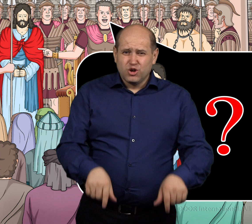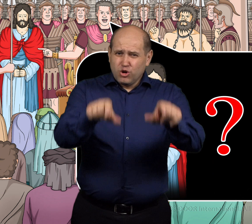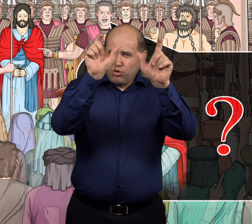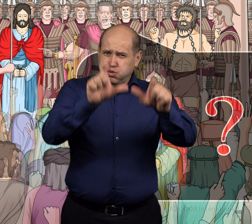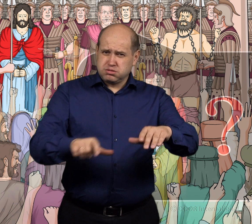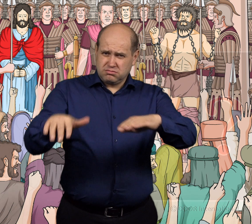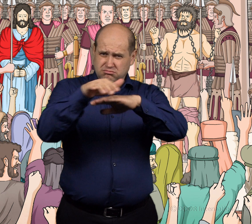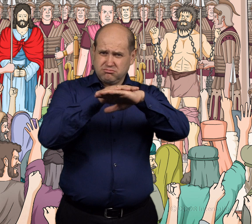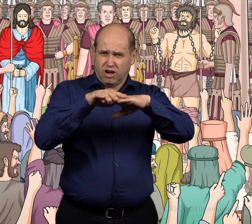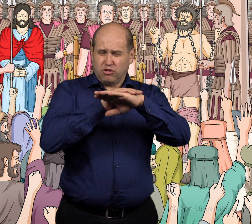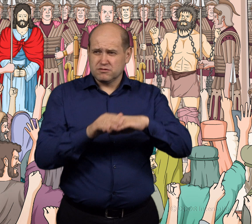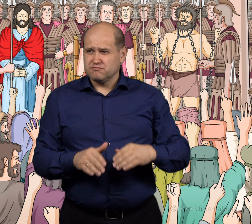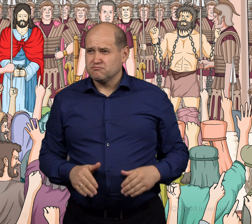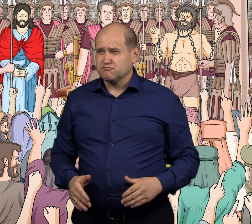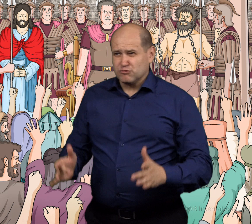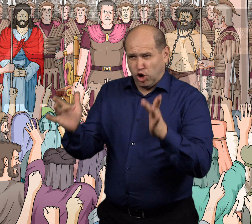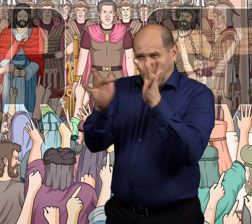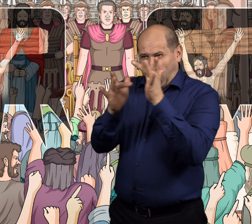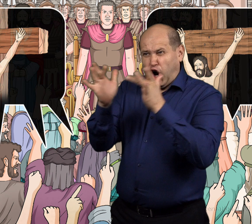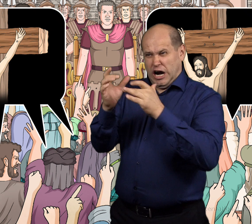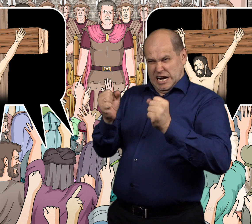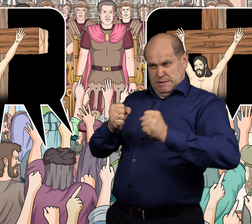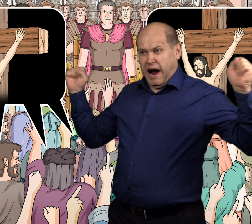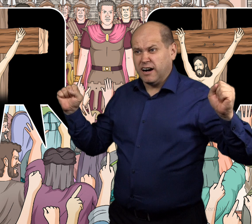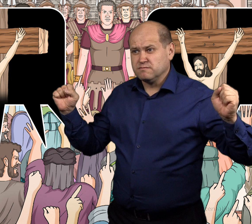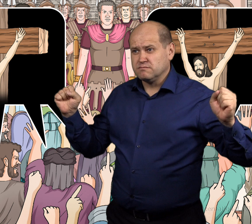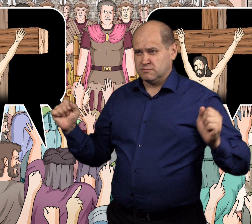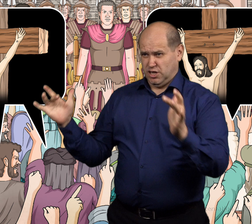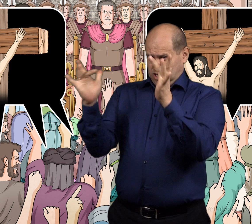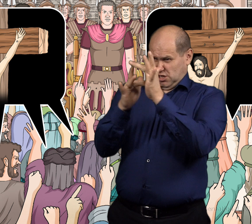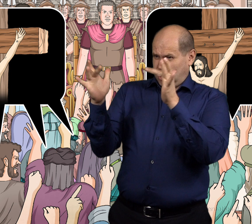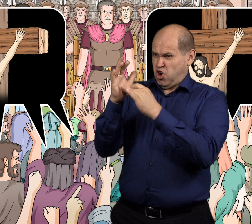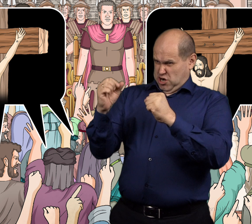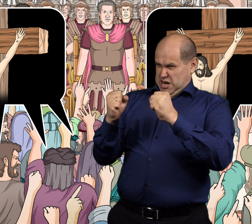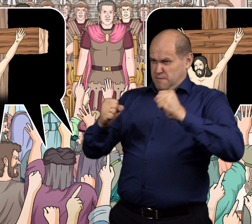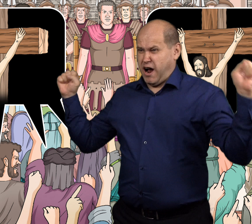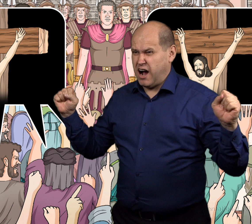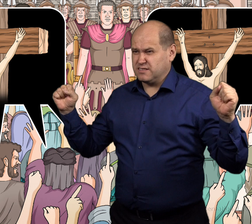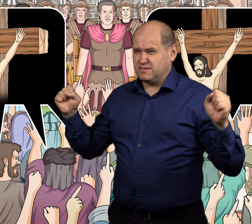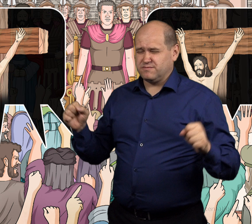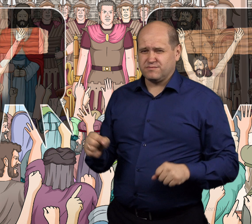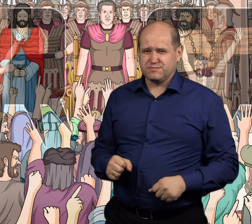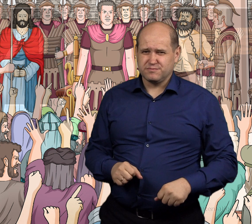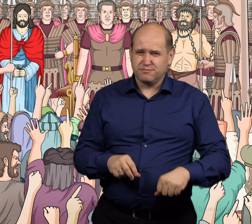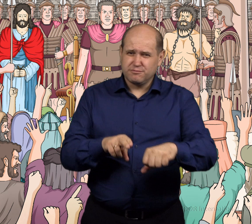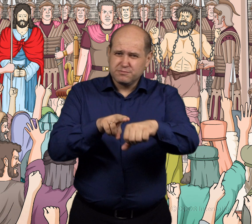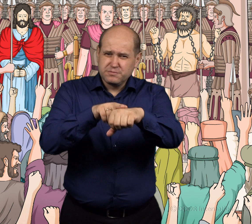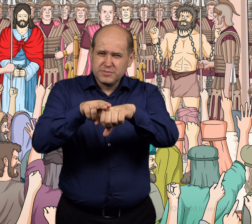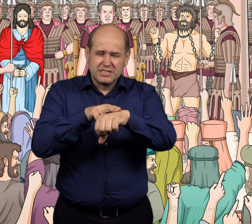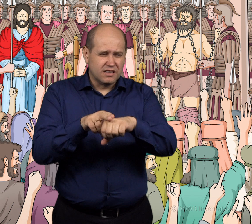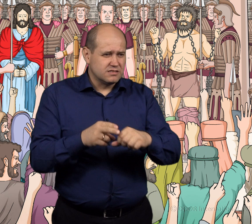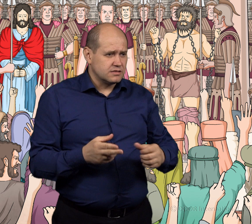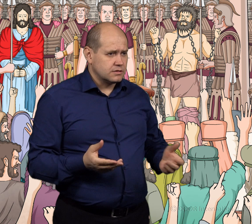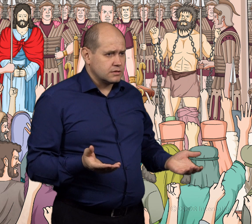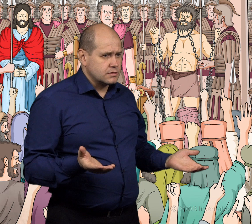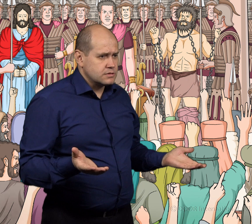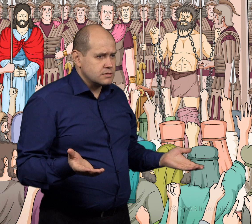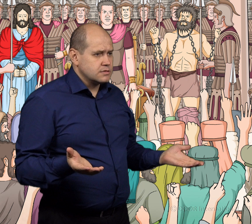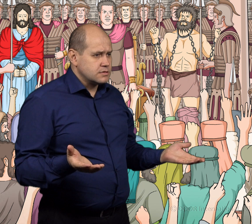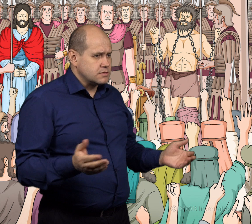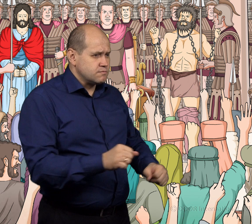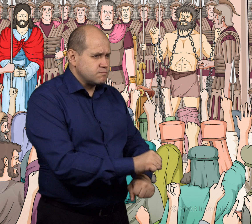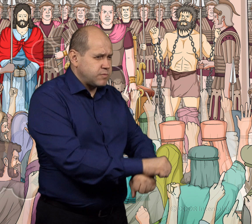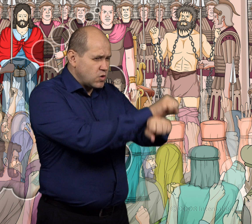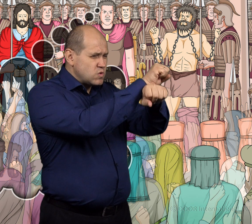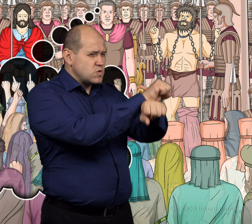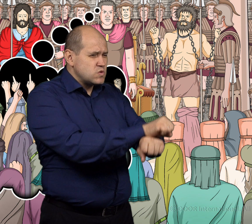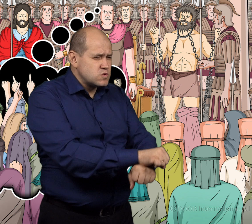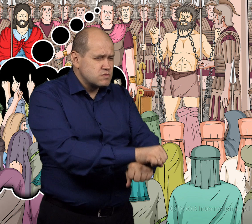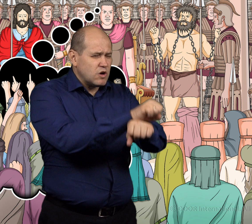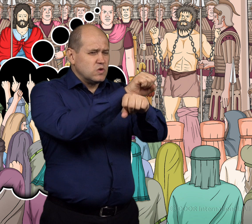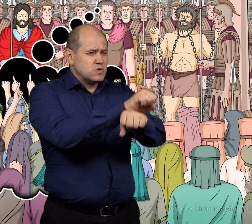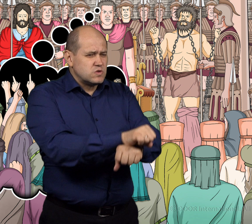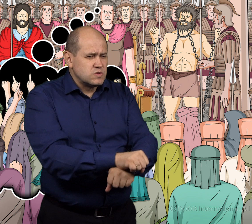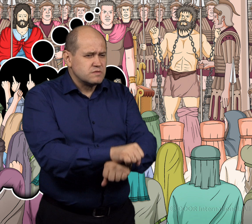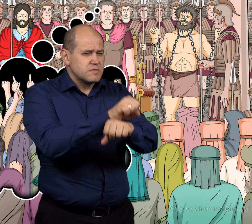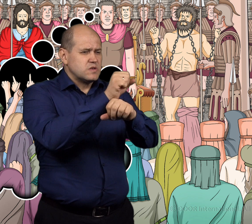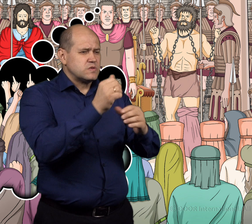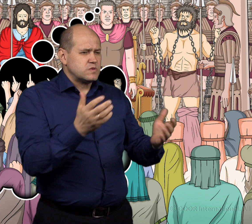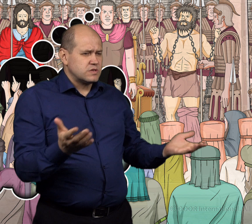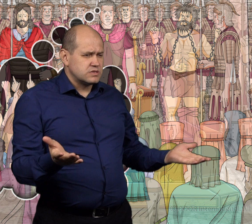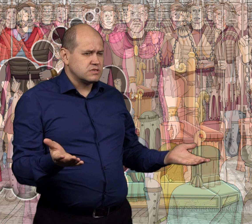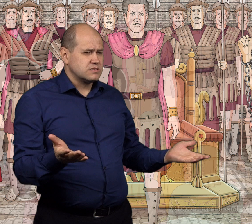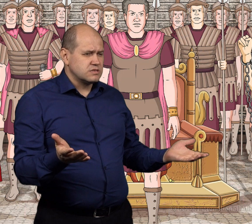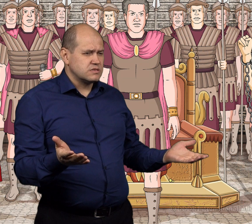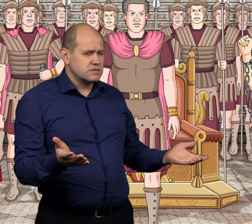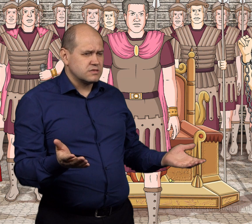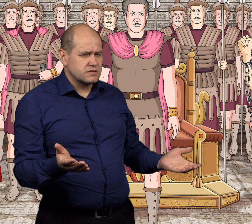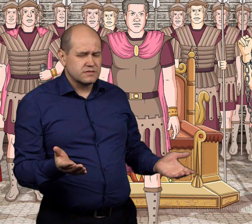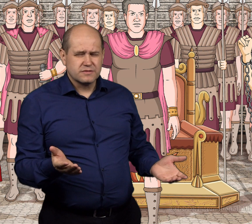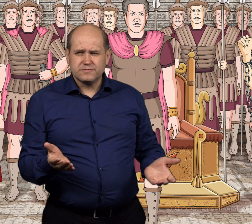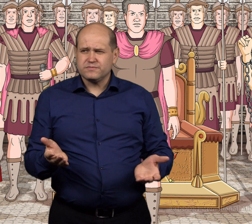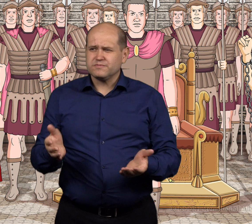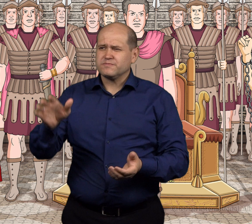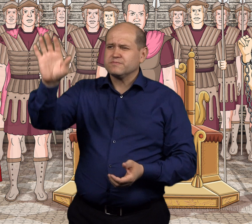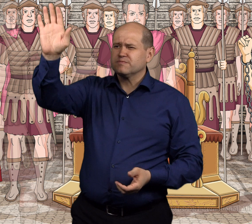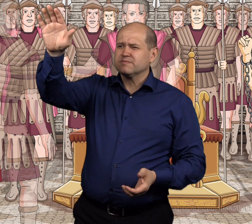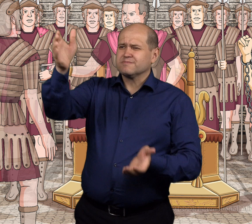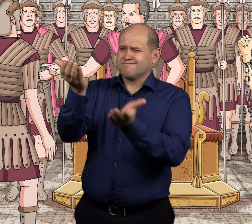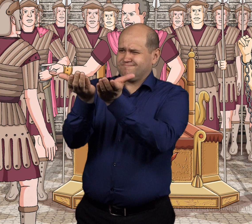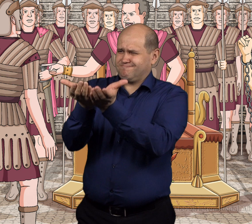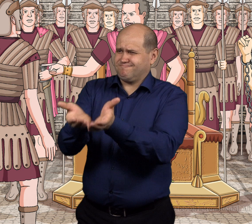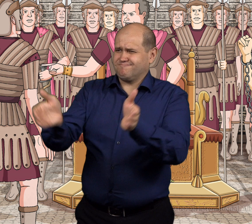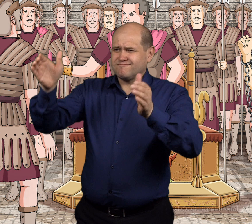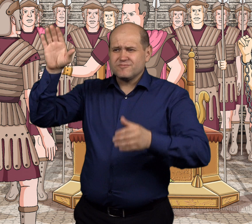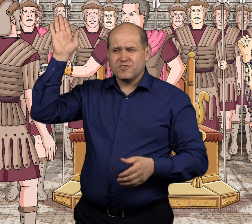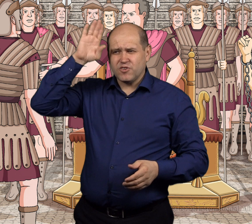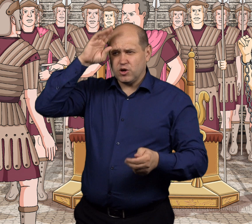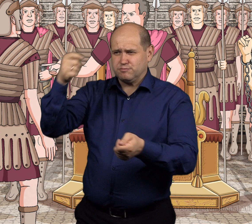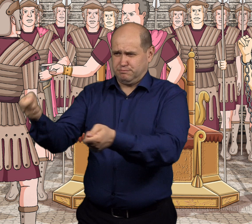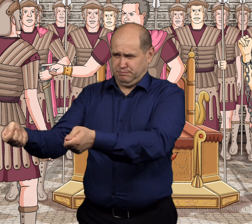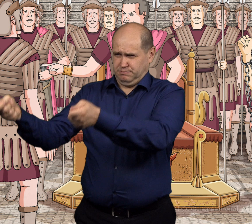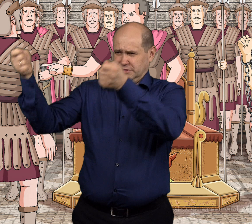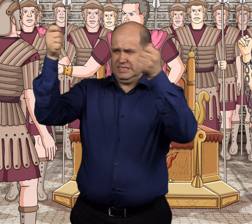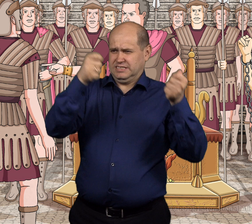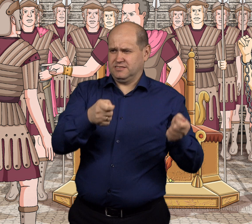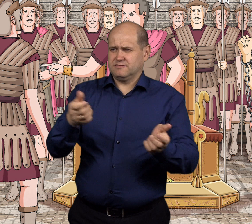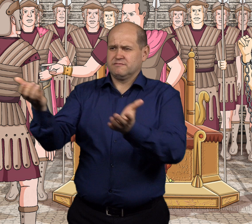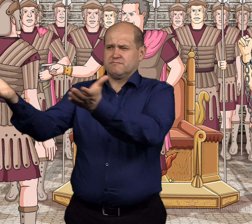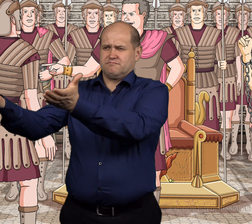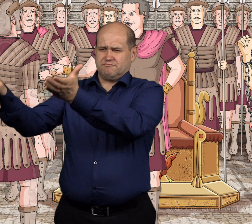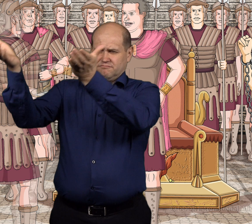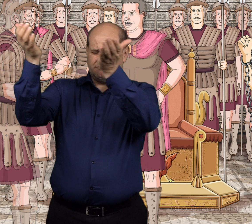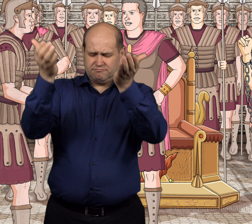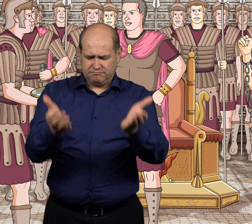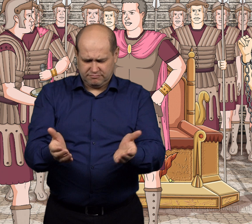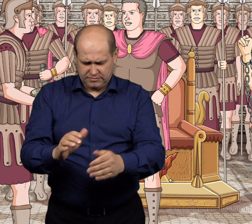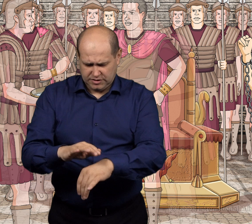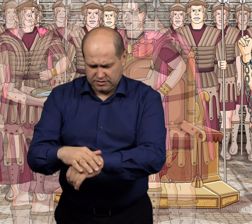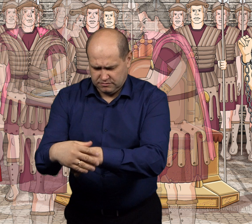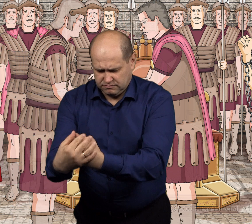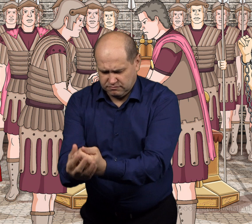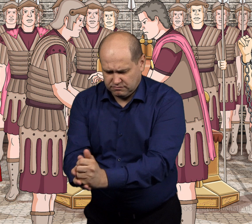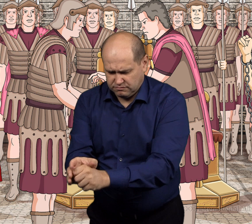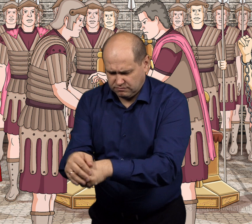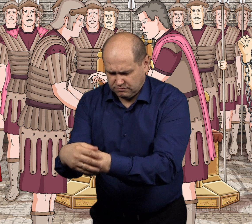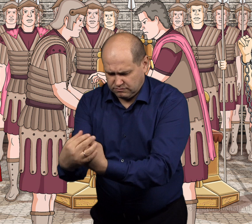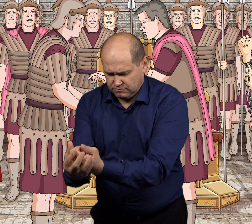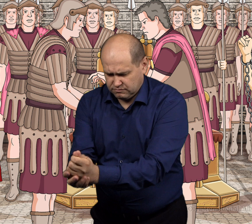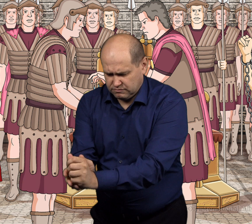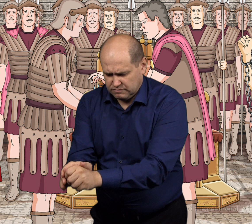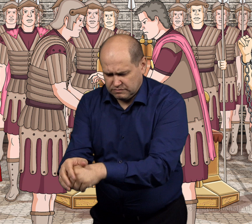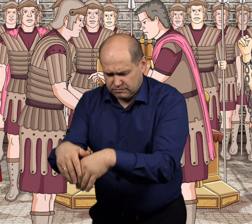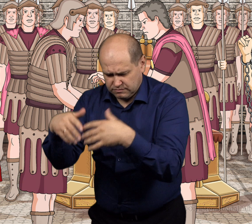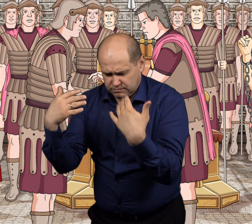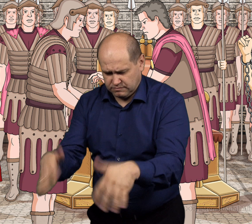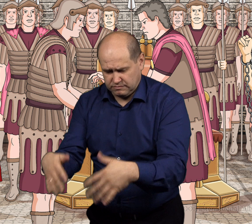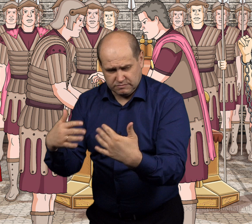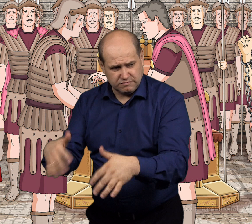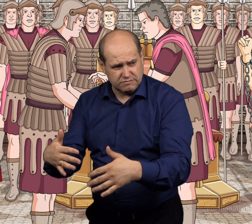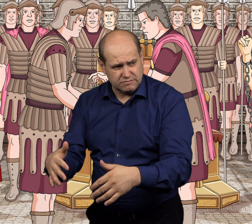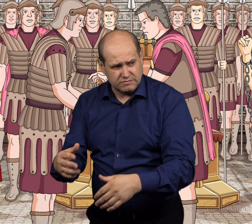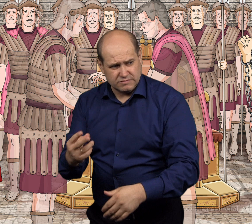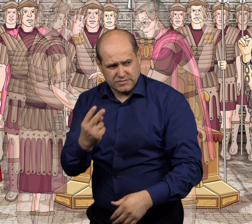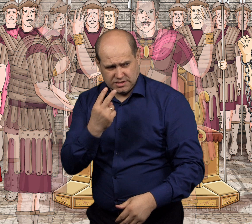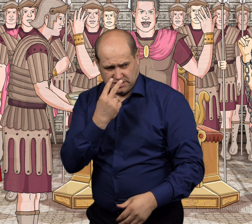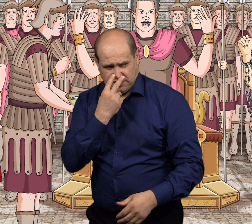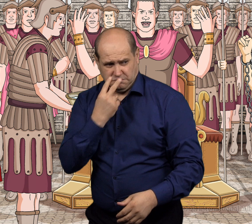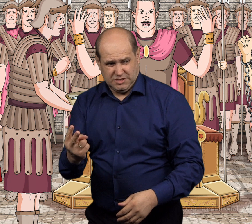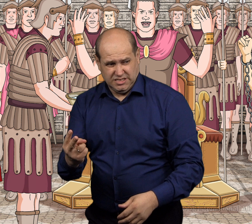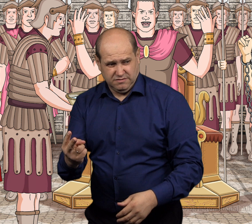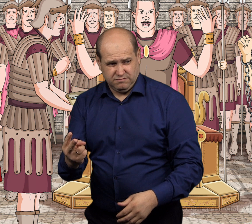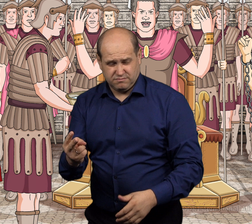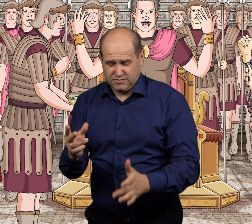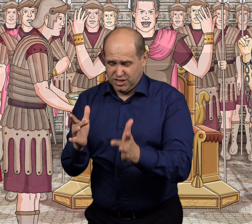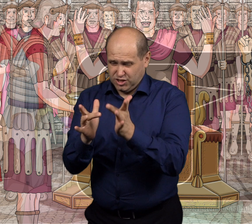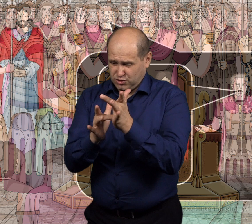They all answered, “Crucify Him!” “Why?”